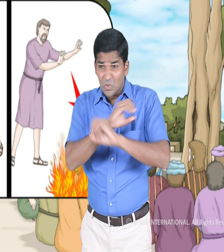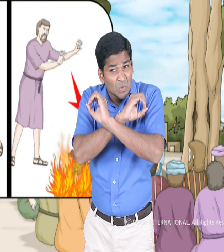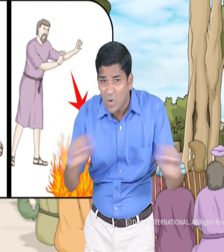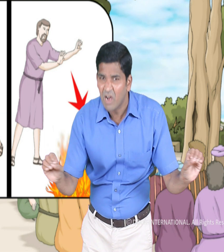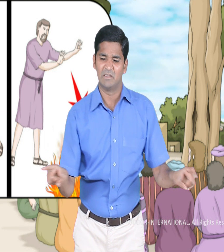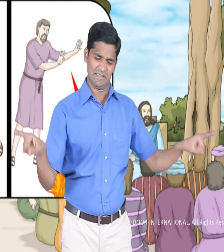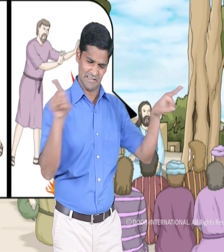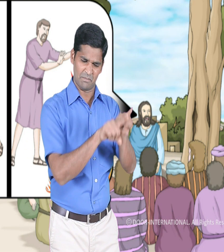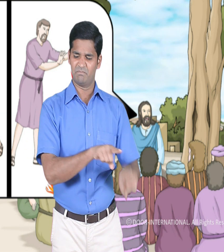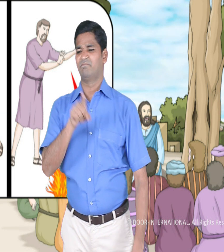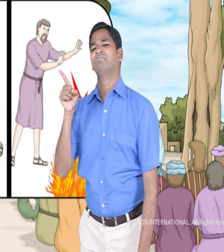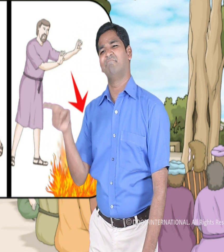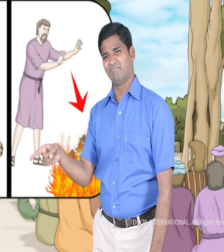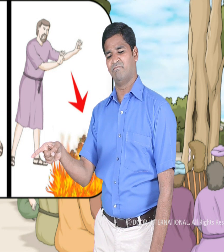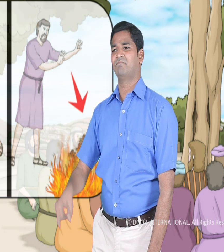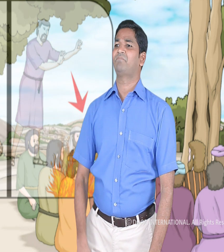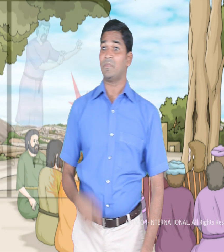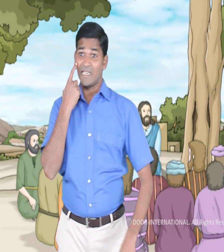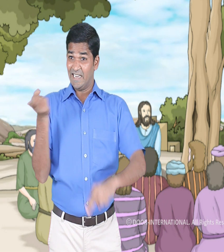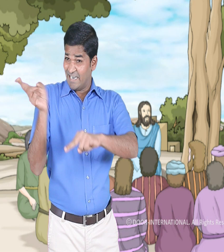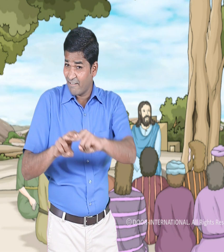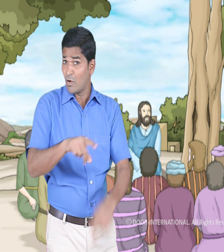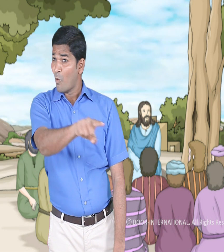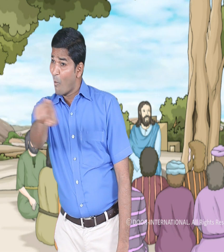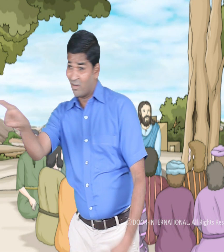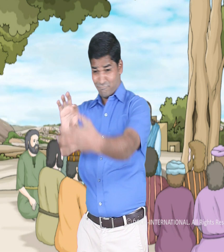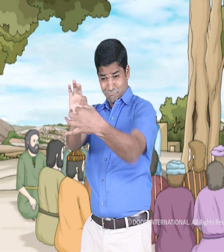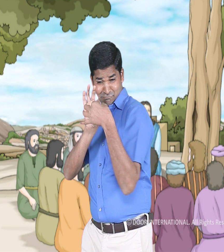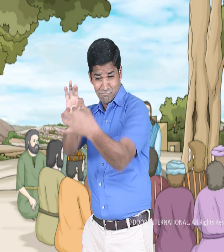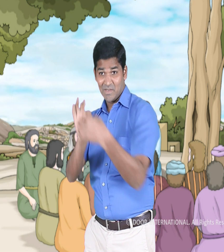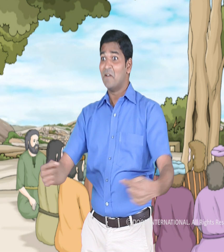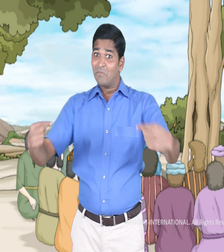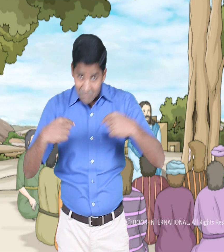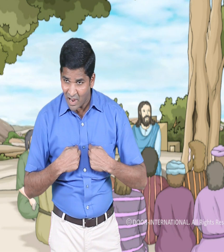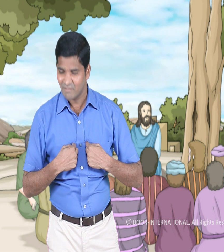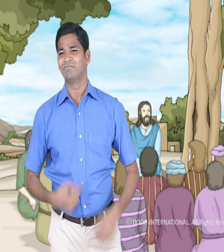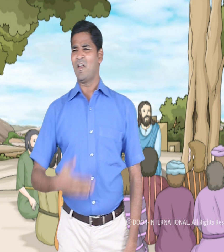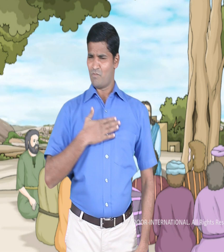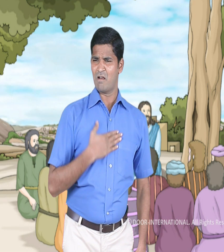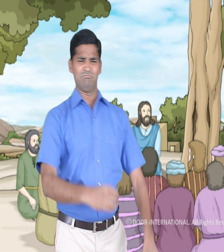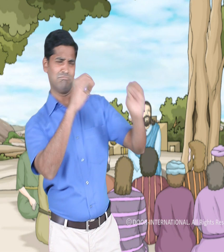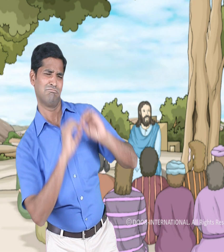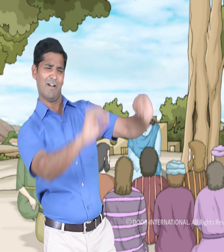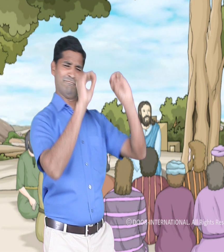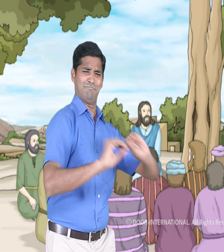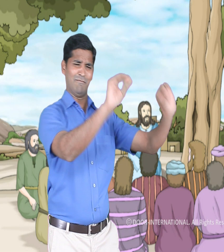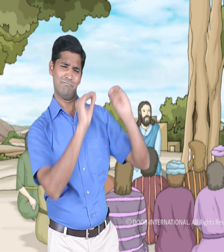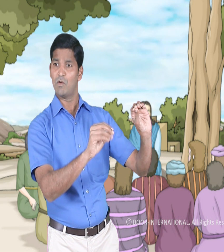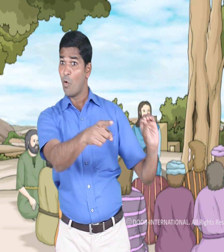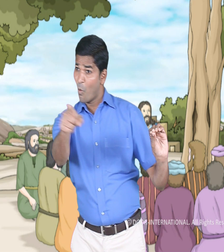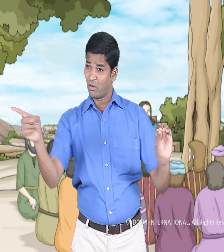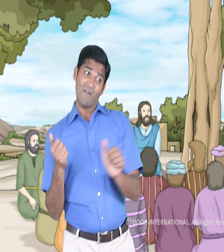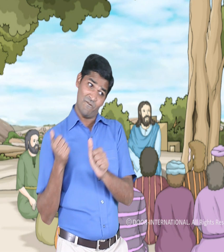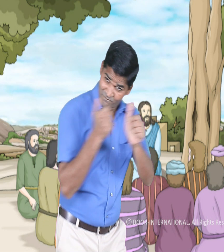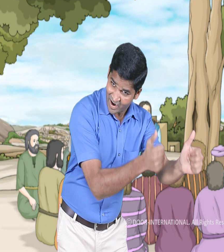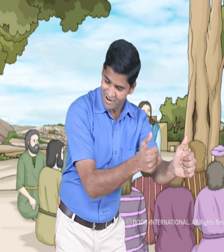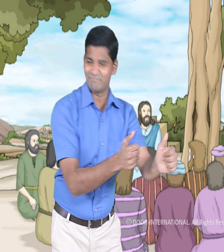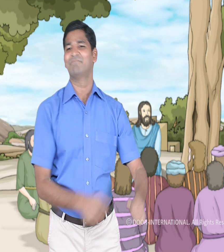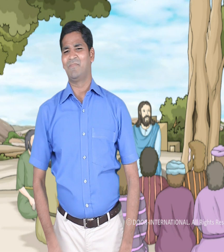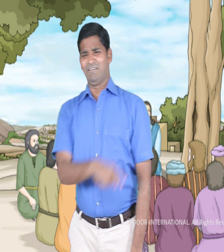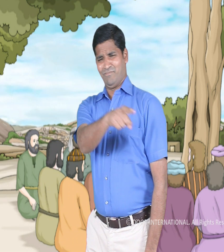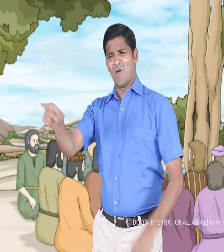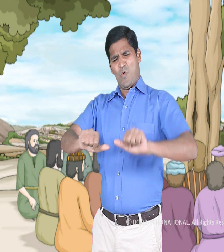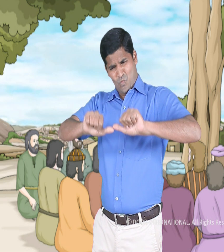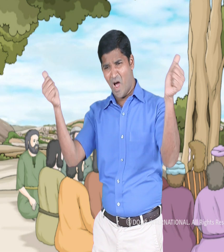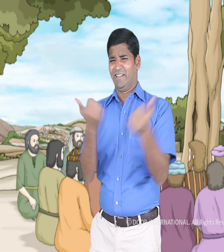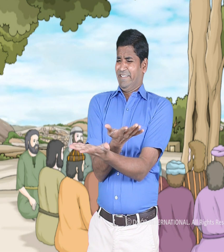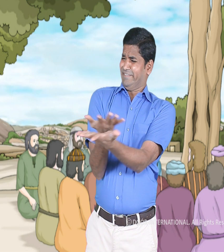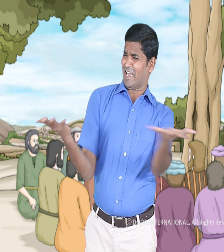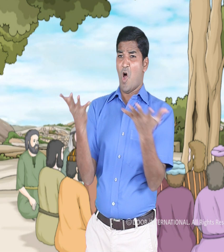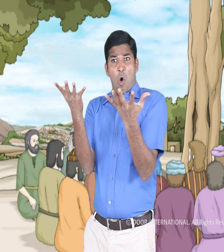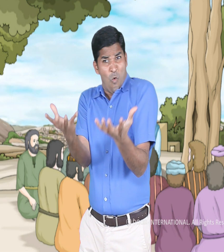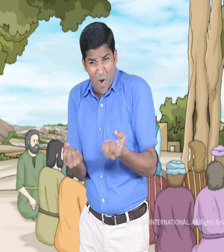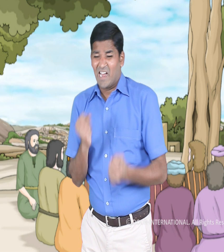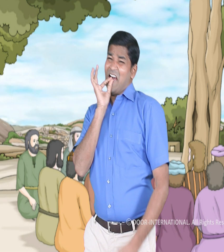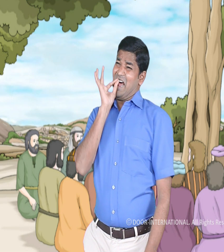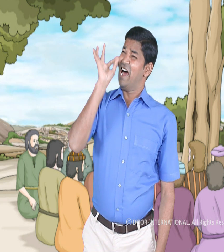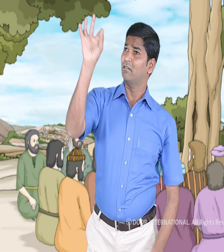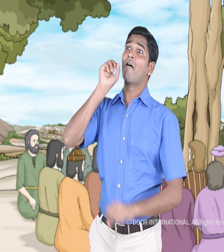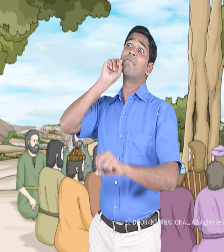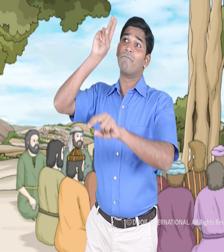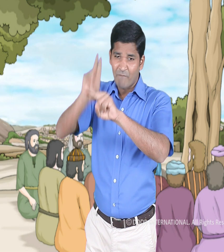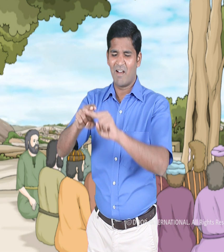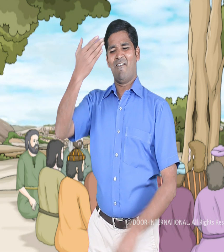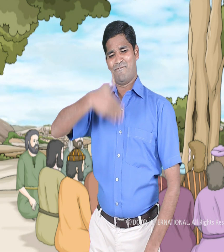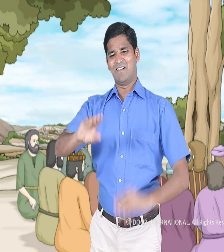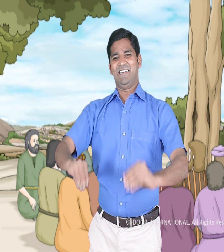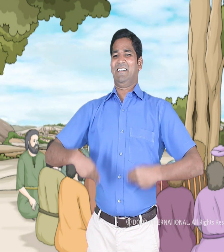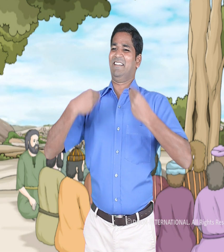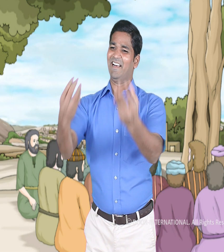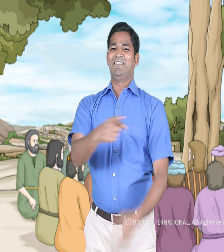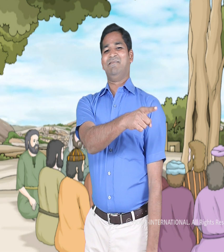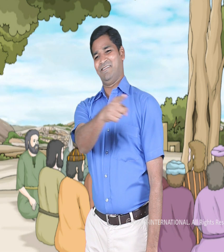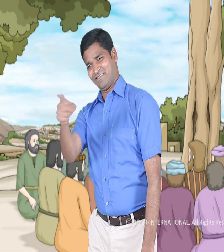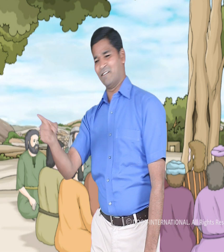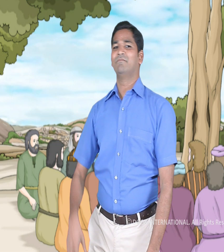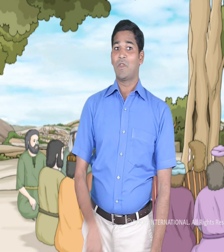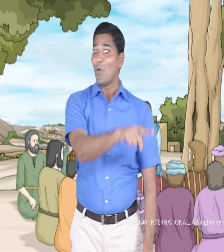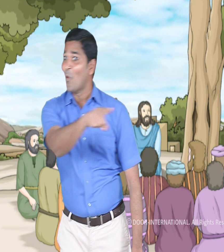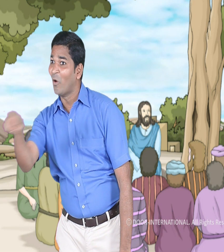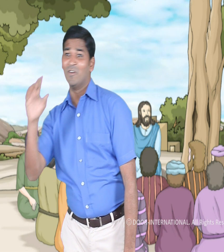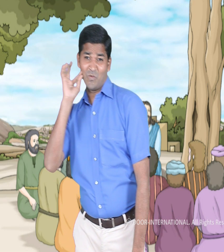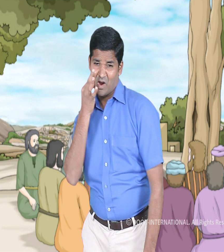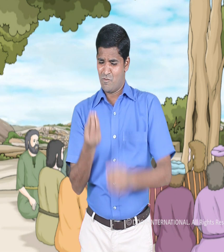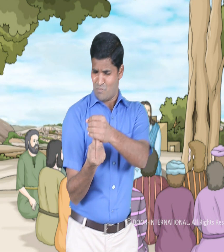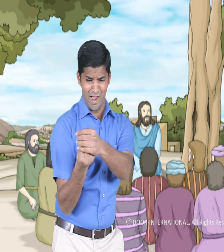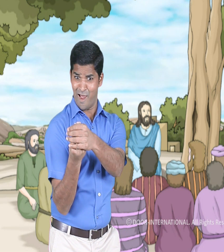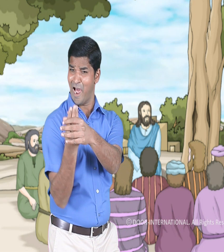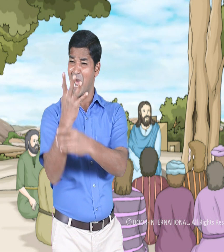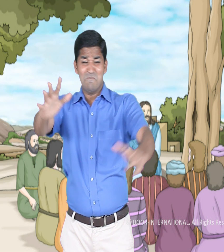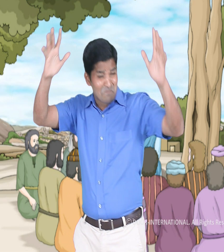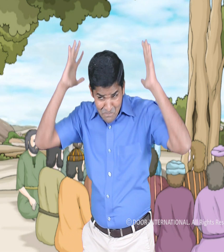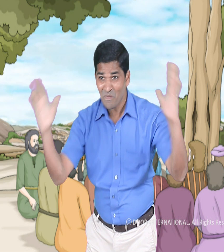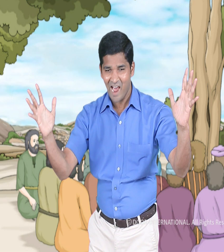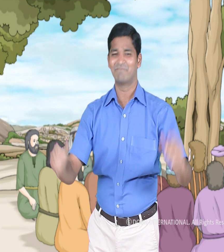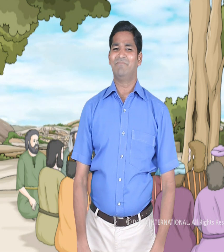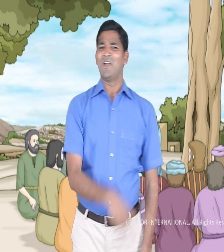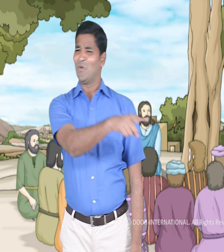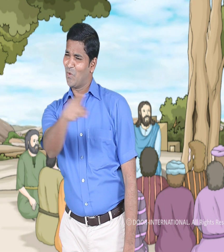If you remain in Me and My words remain in you, ask whatever you wish, and it will be done for you.